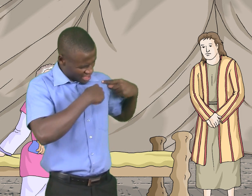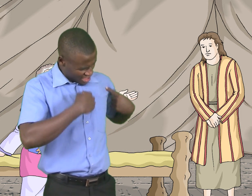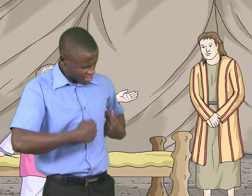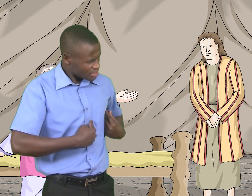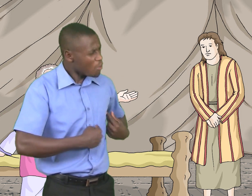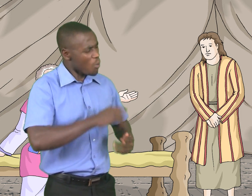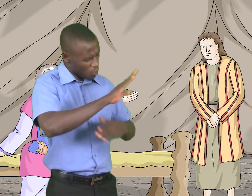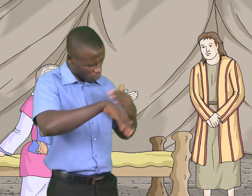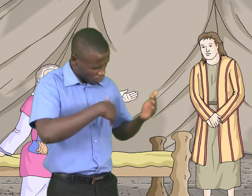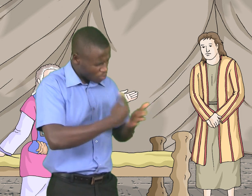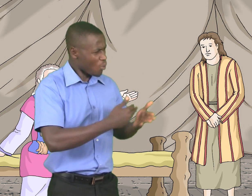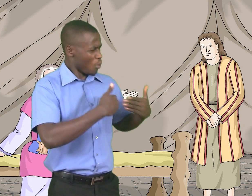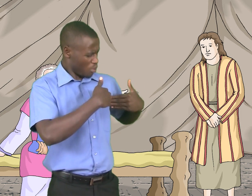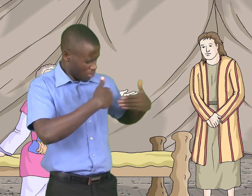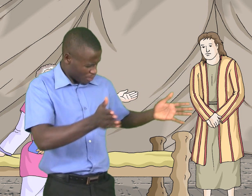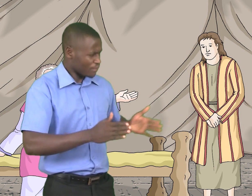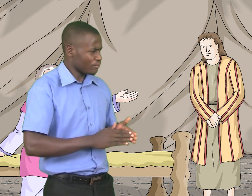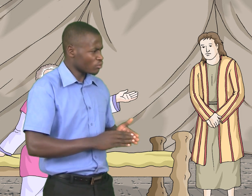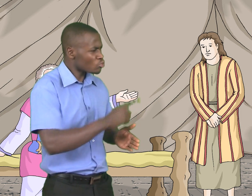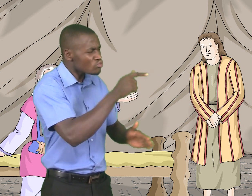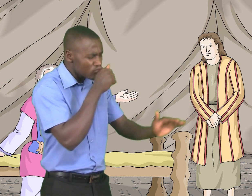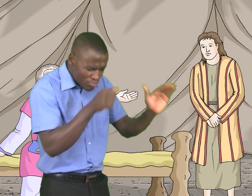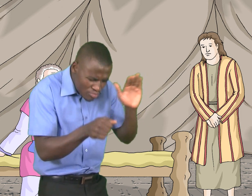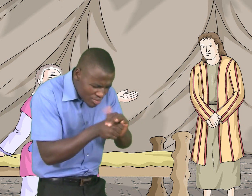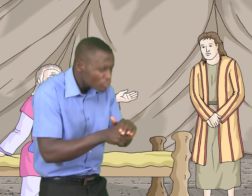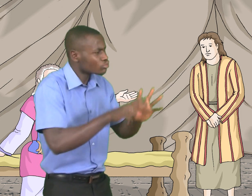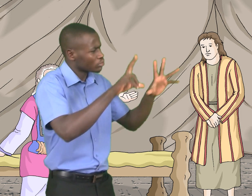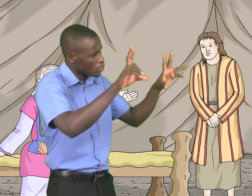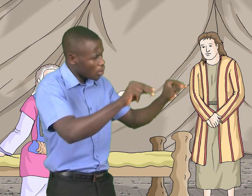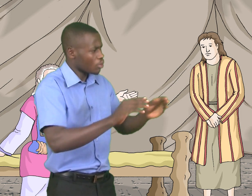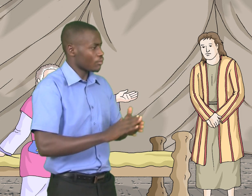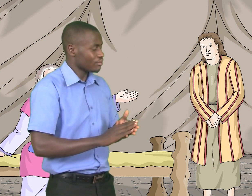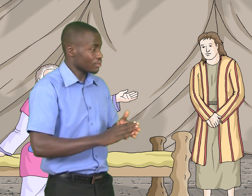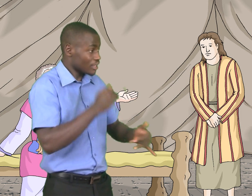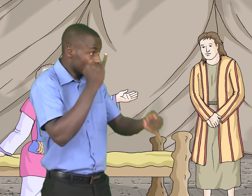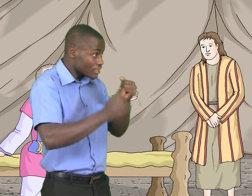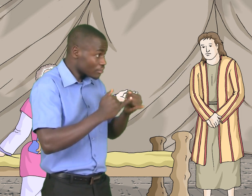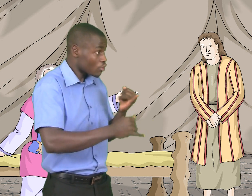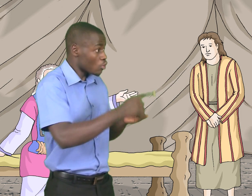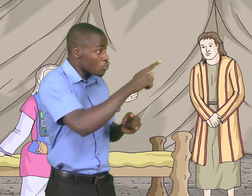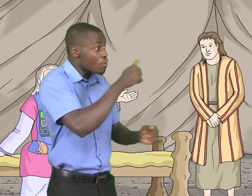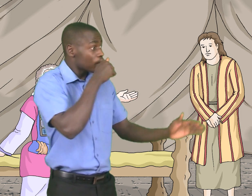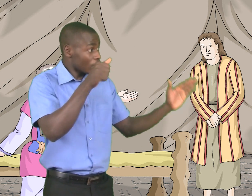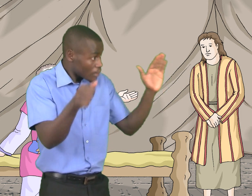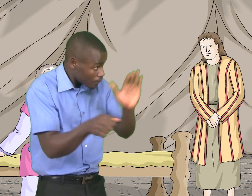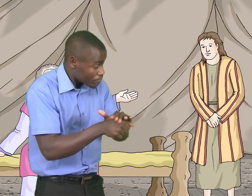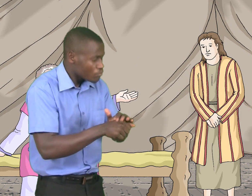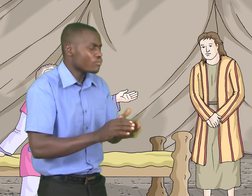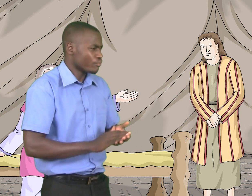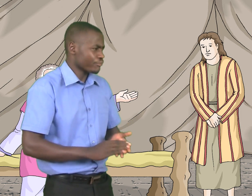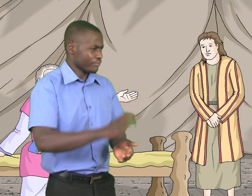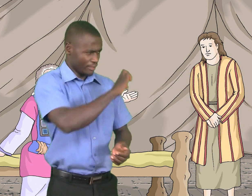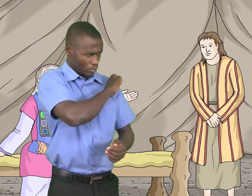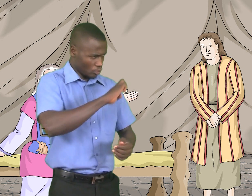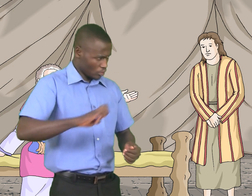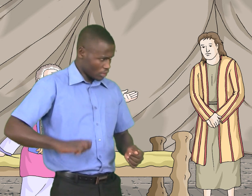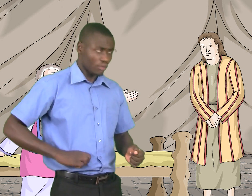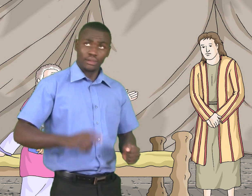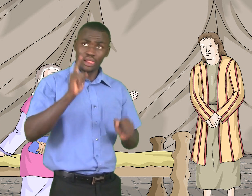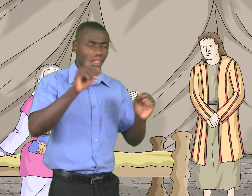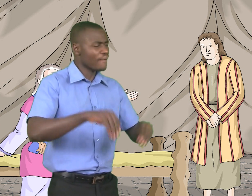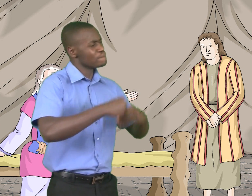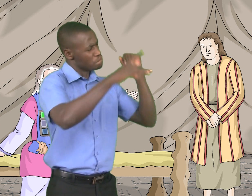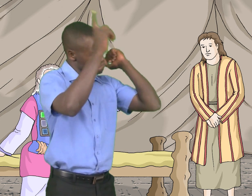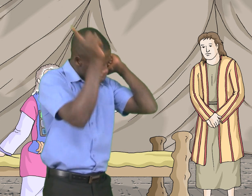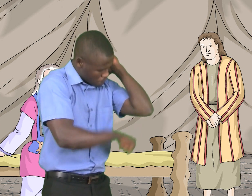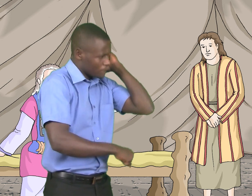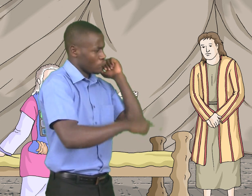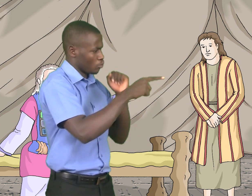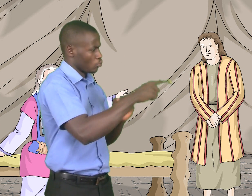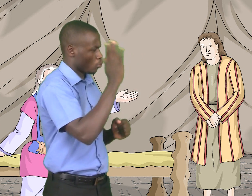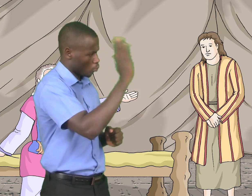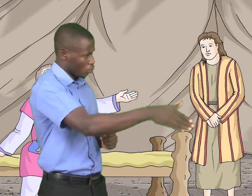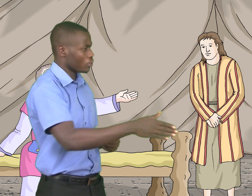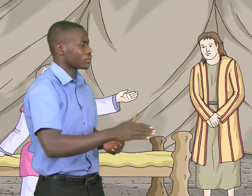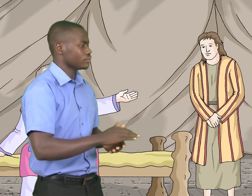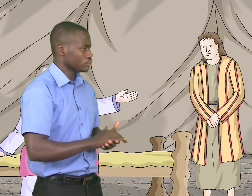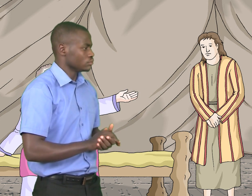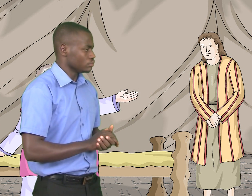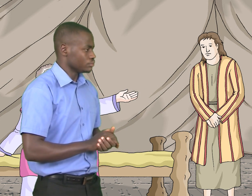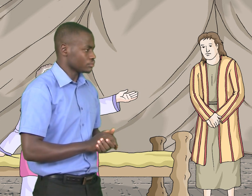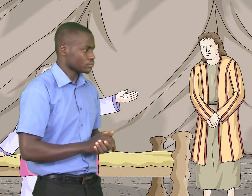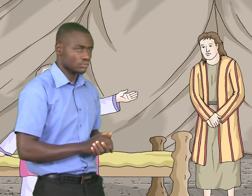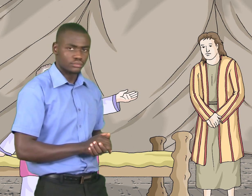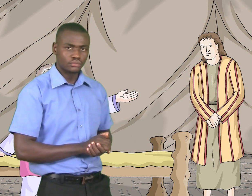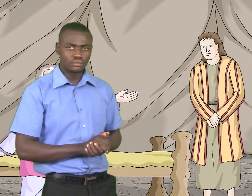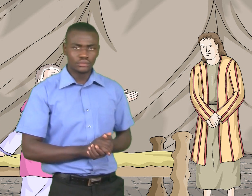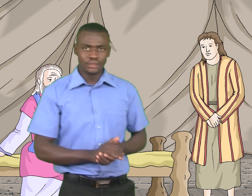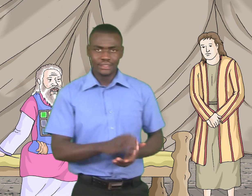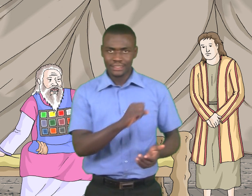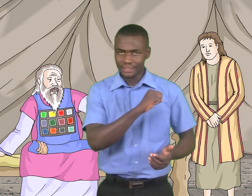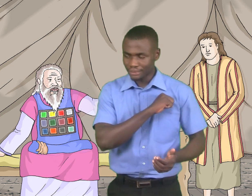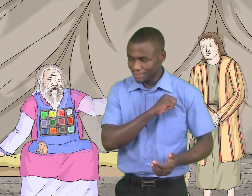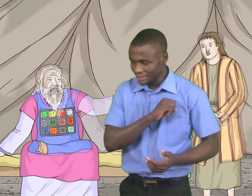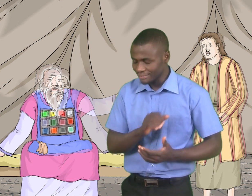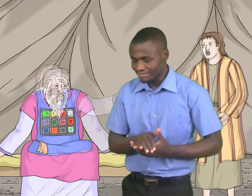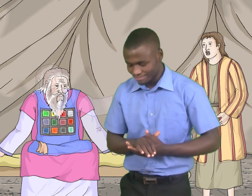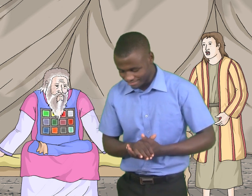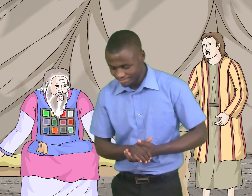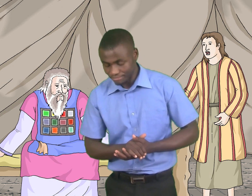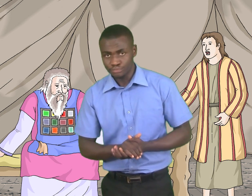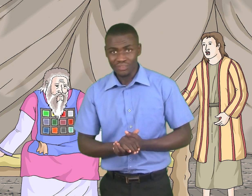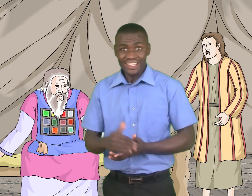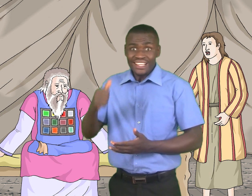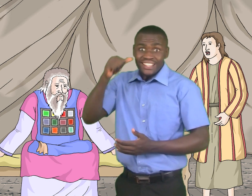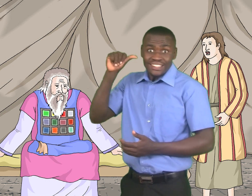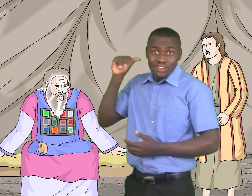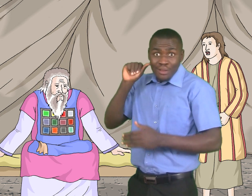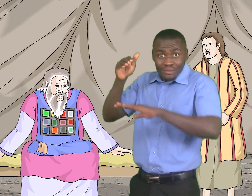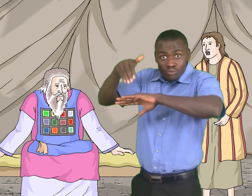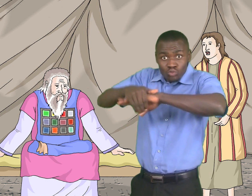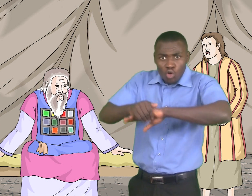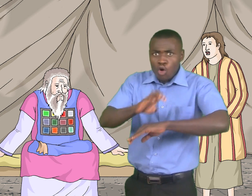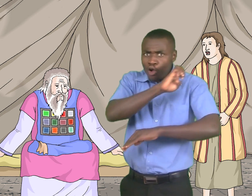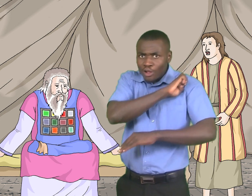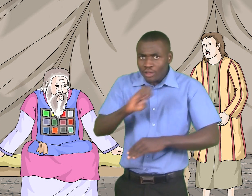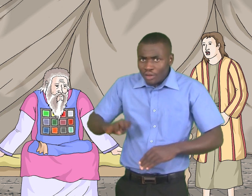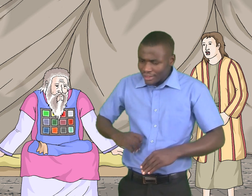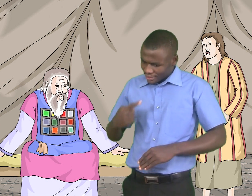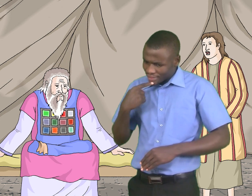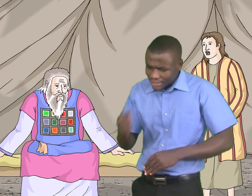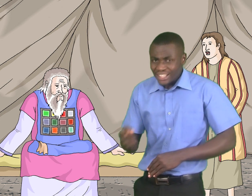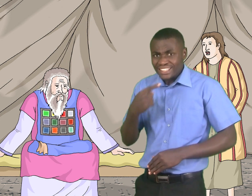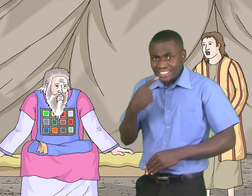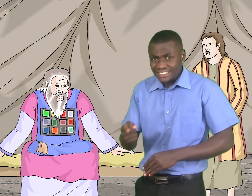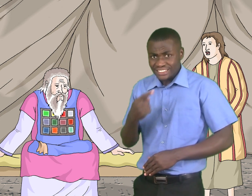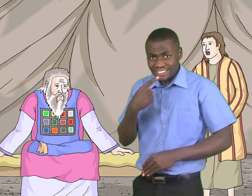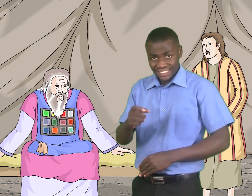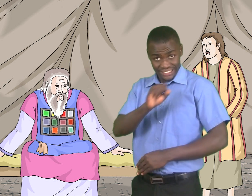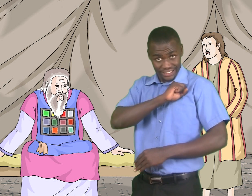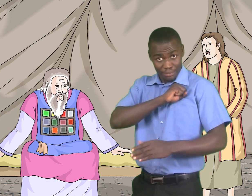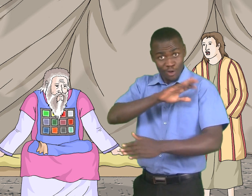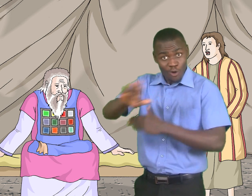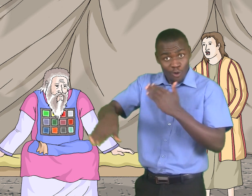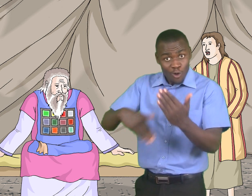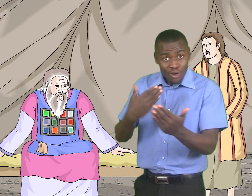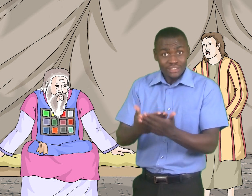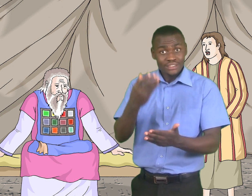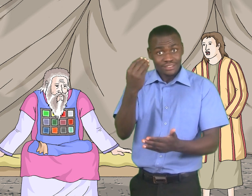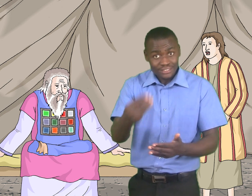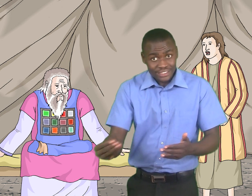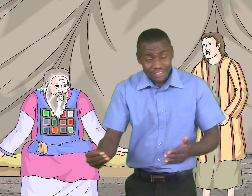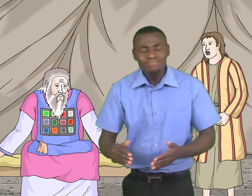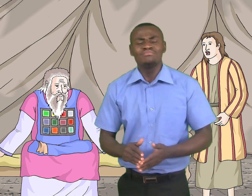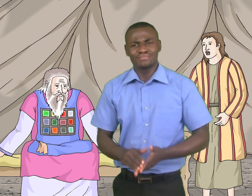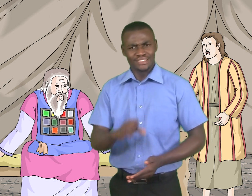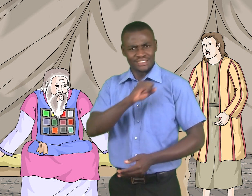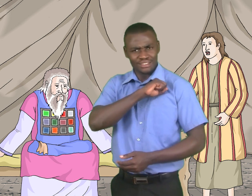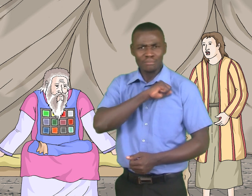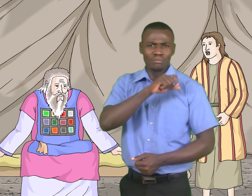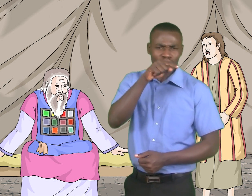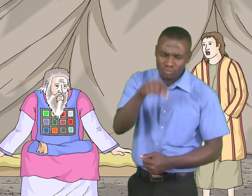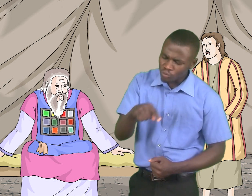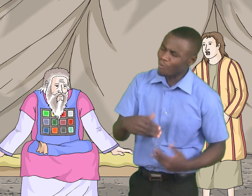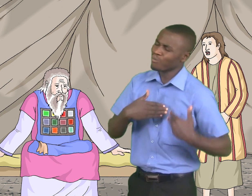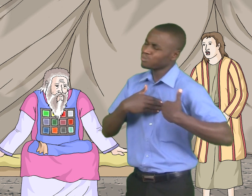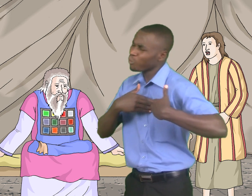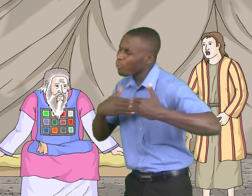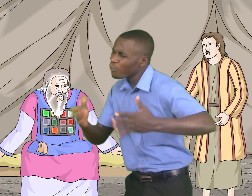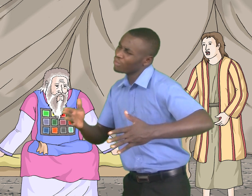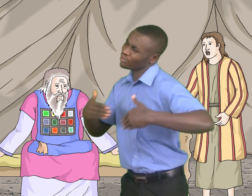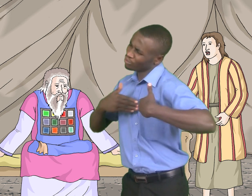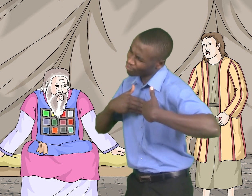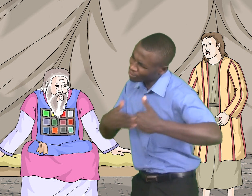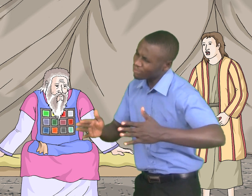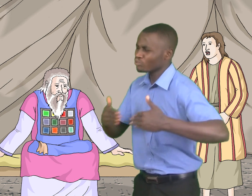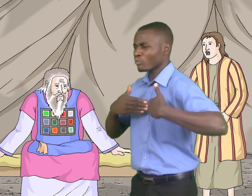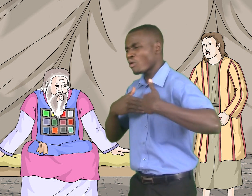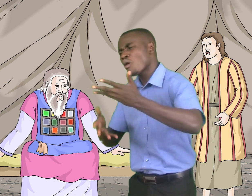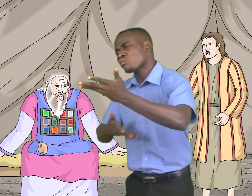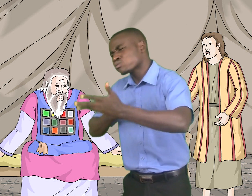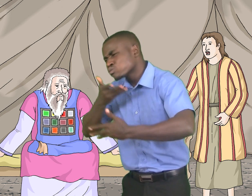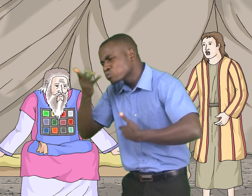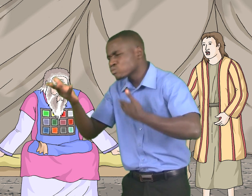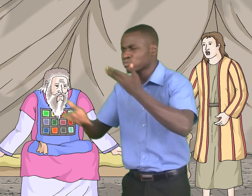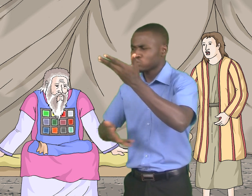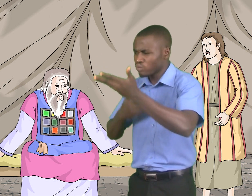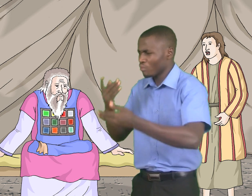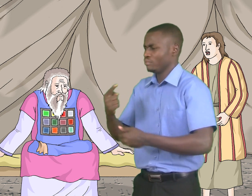May God punish you, and ever so severely, if you hide from me anything He said to you.”